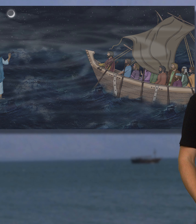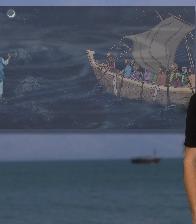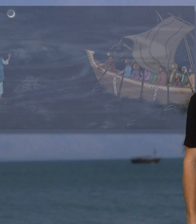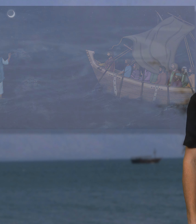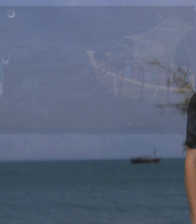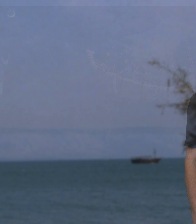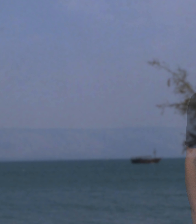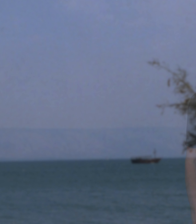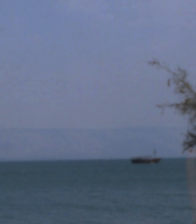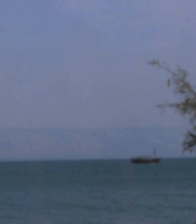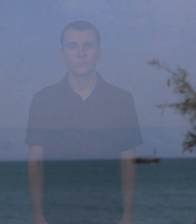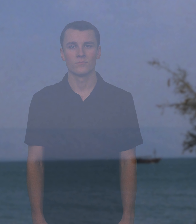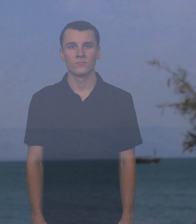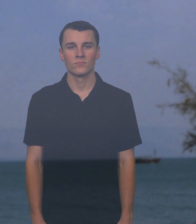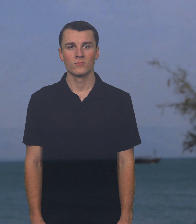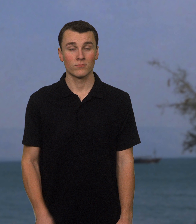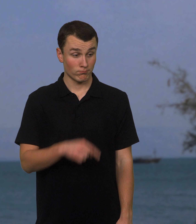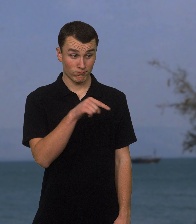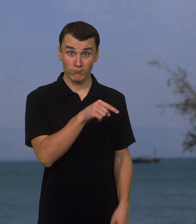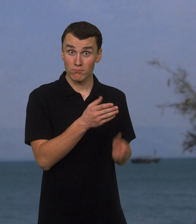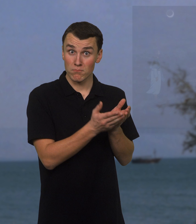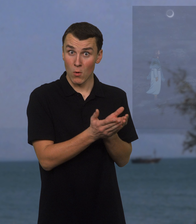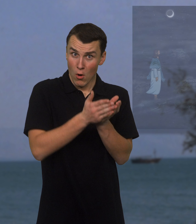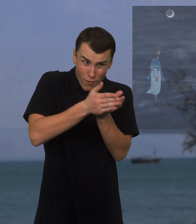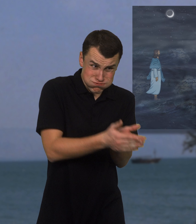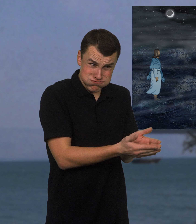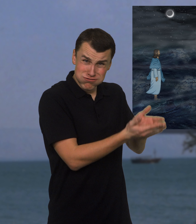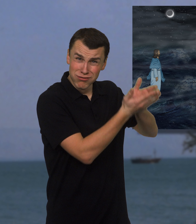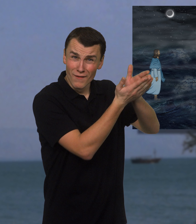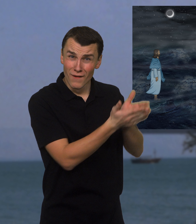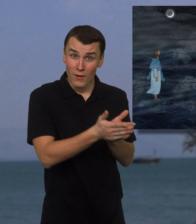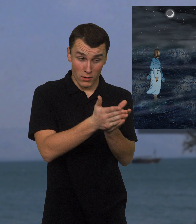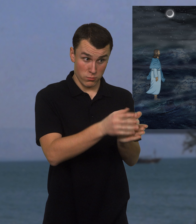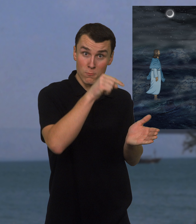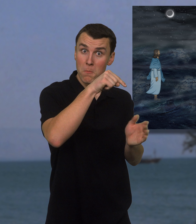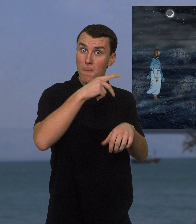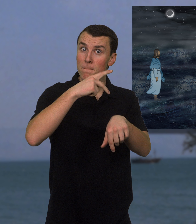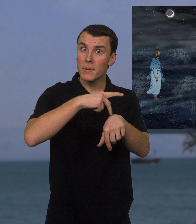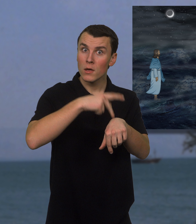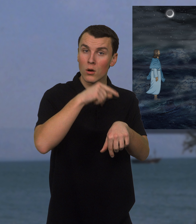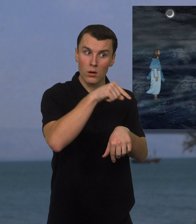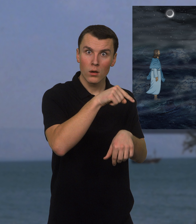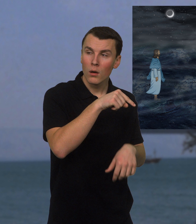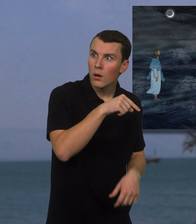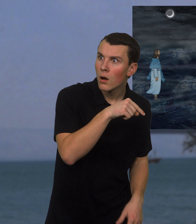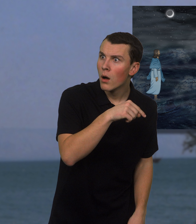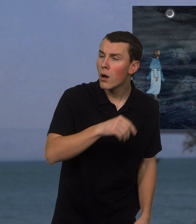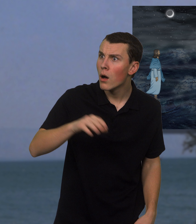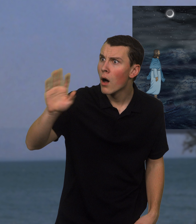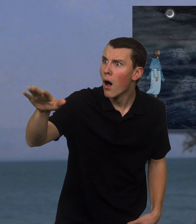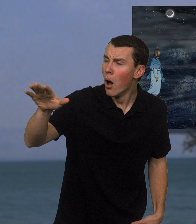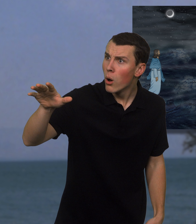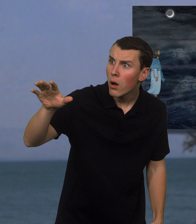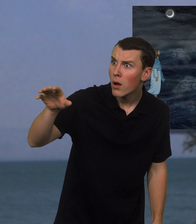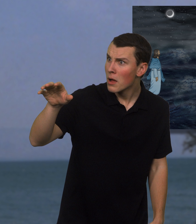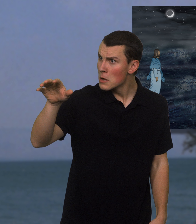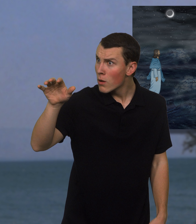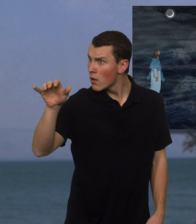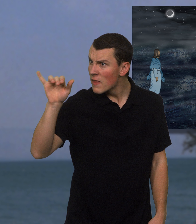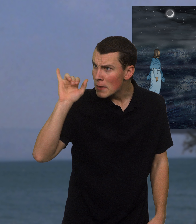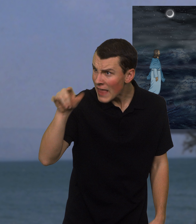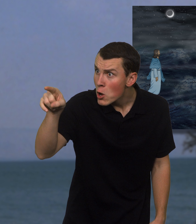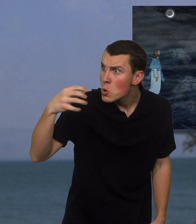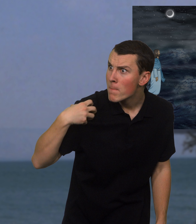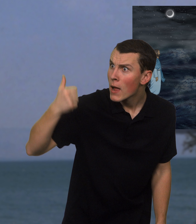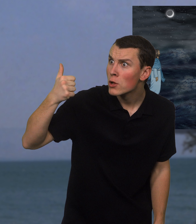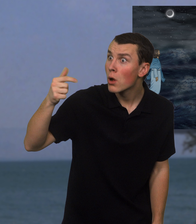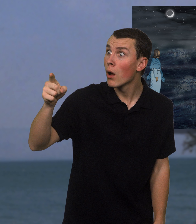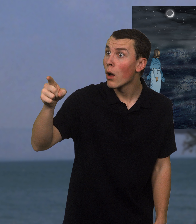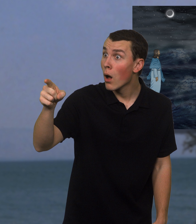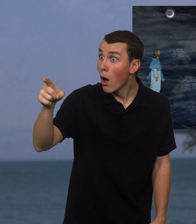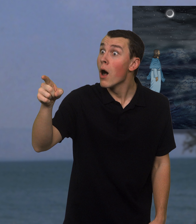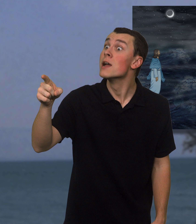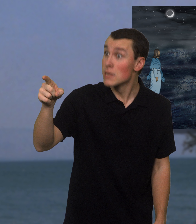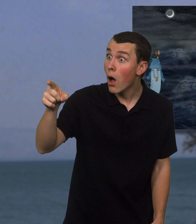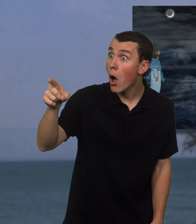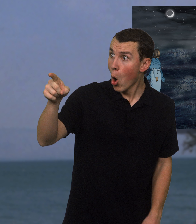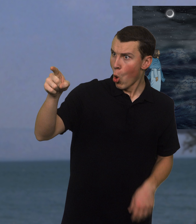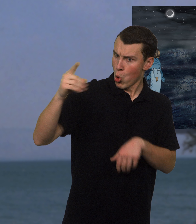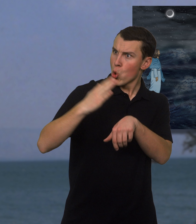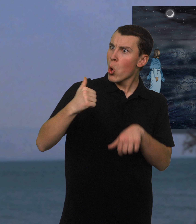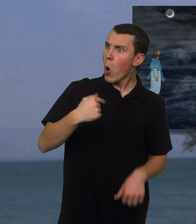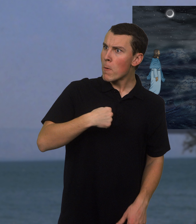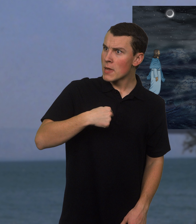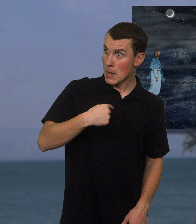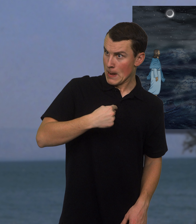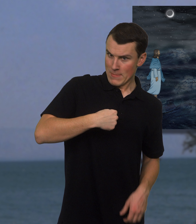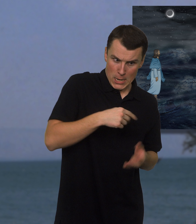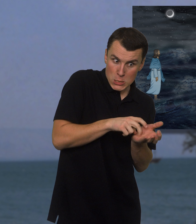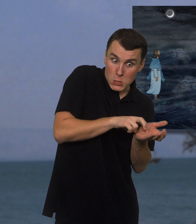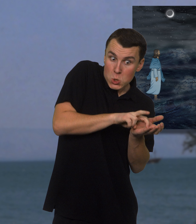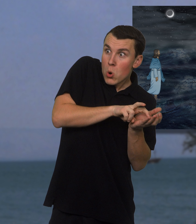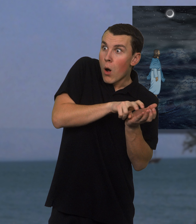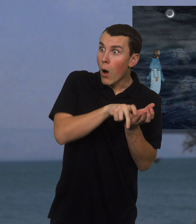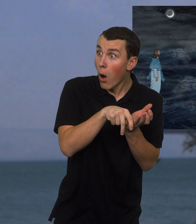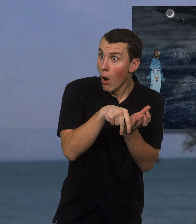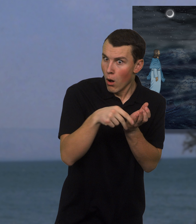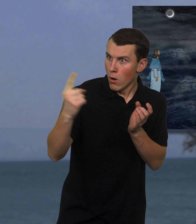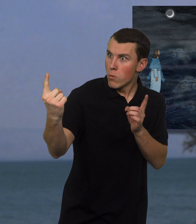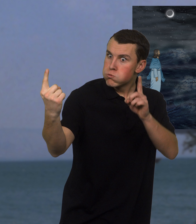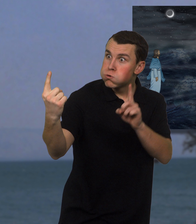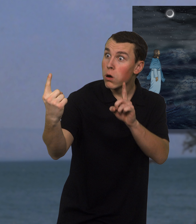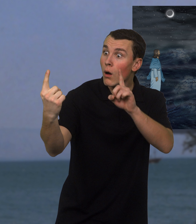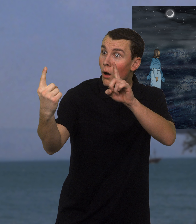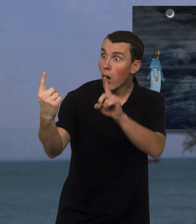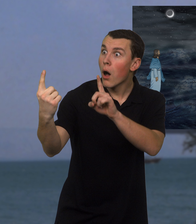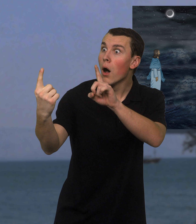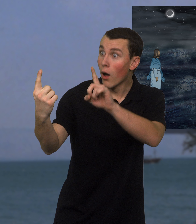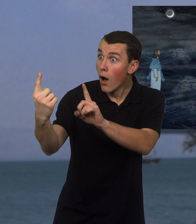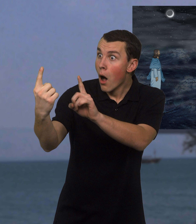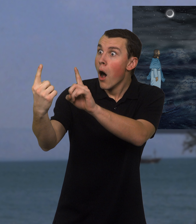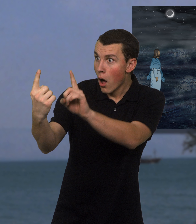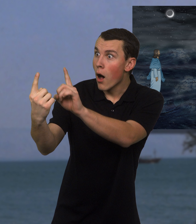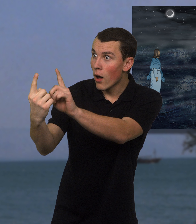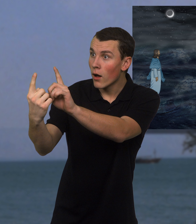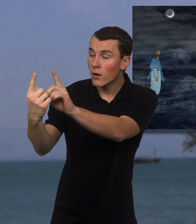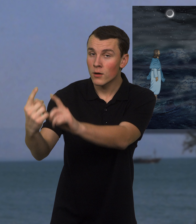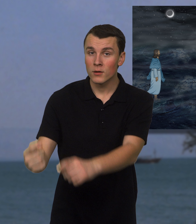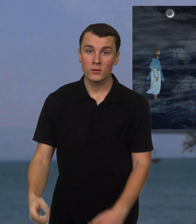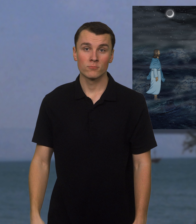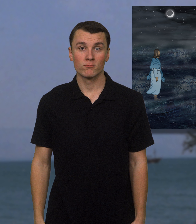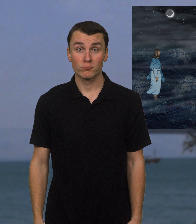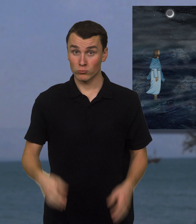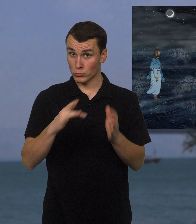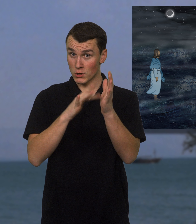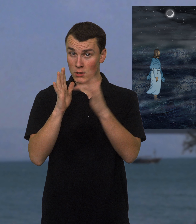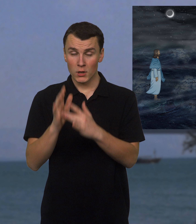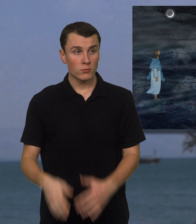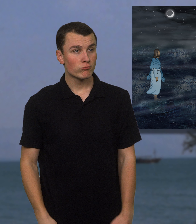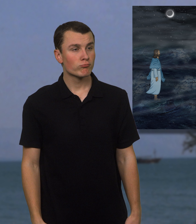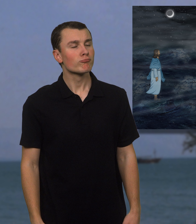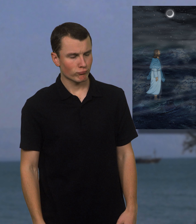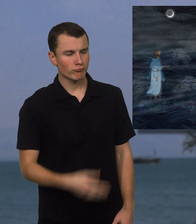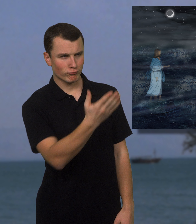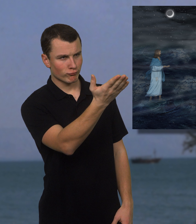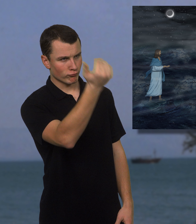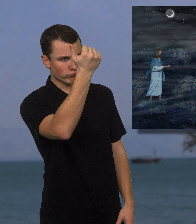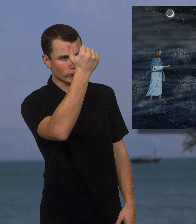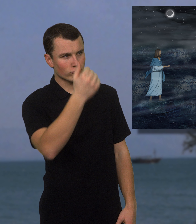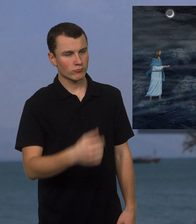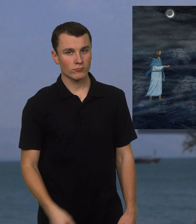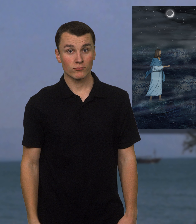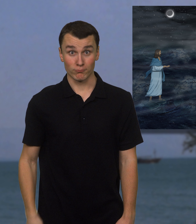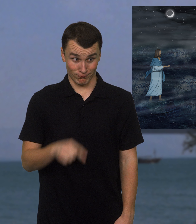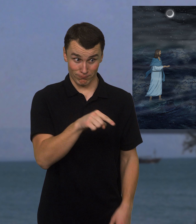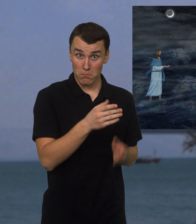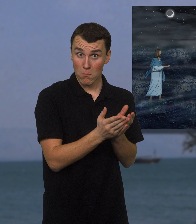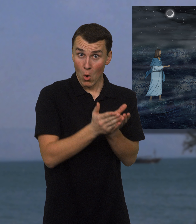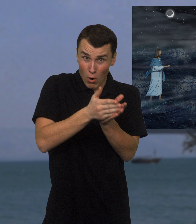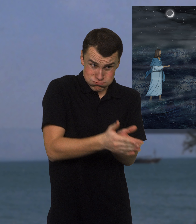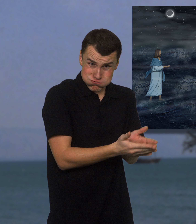“Lord, if it is You,” Peter replied, “command me to come to You on the water.”